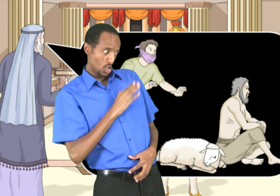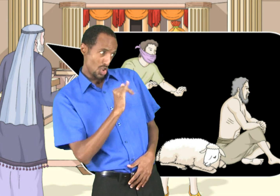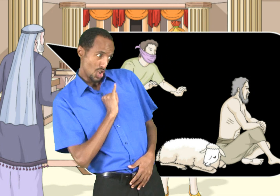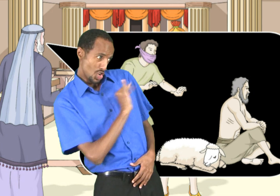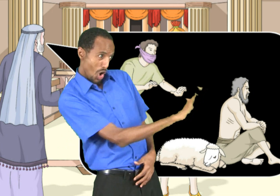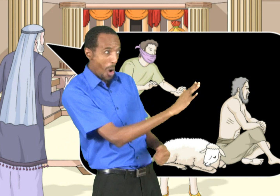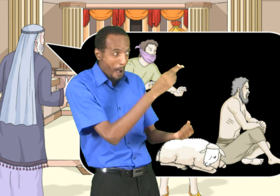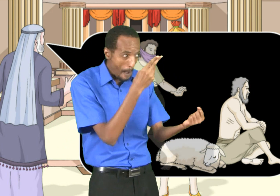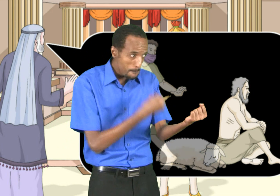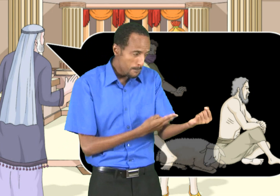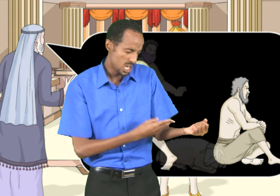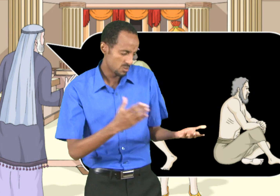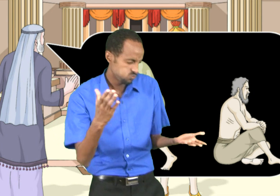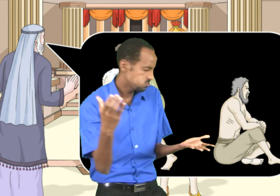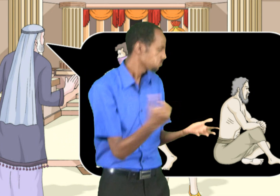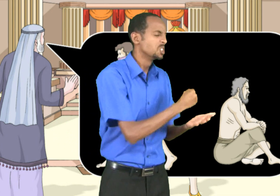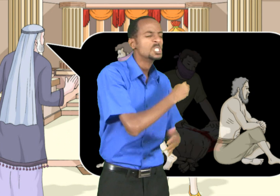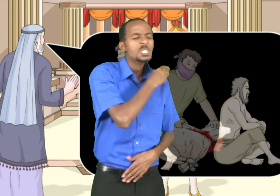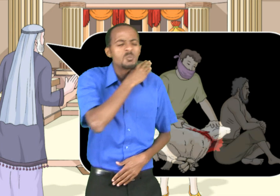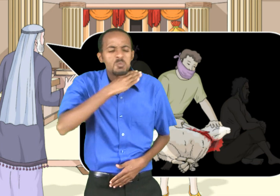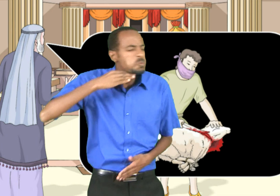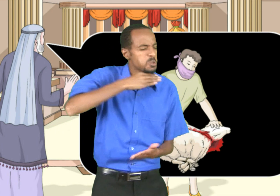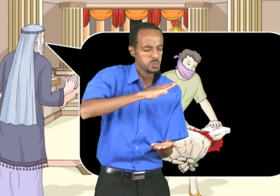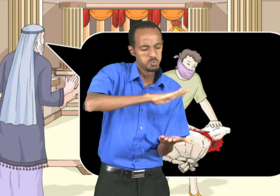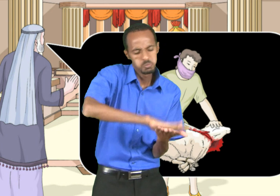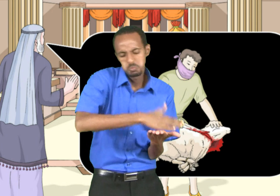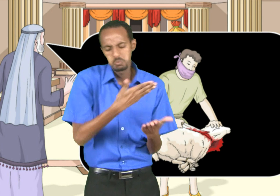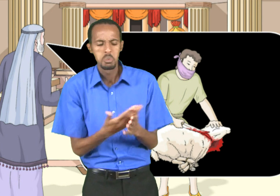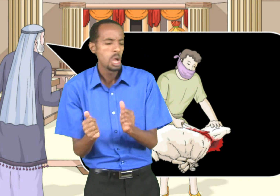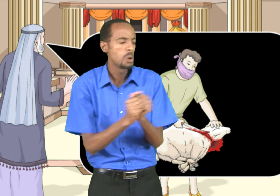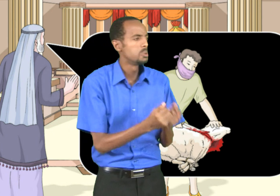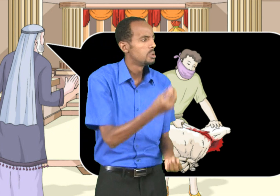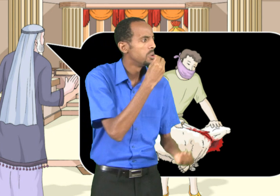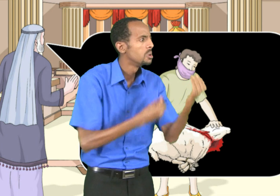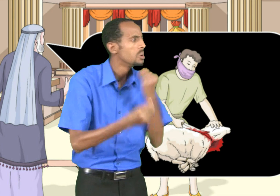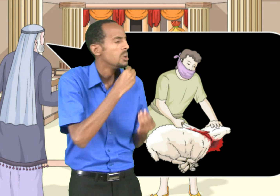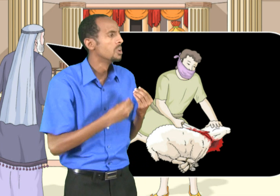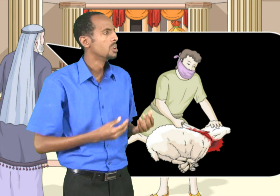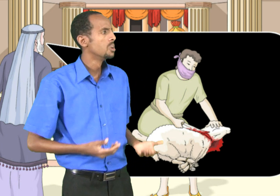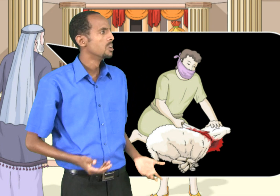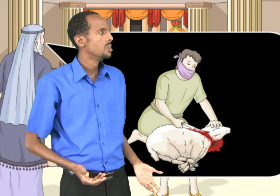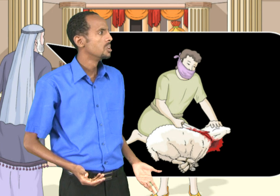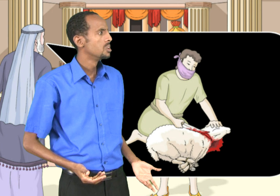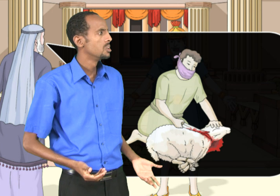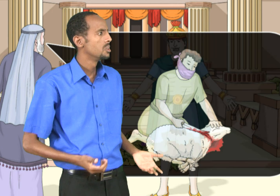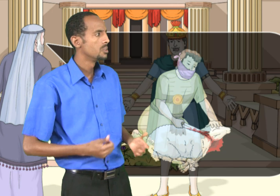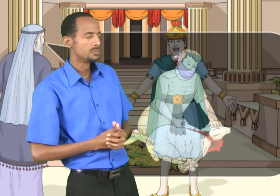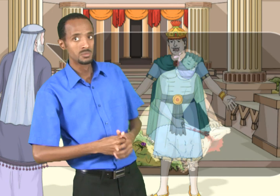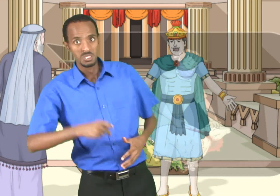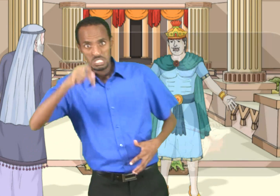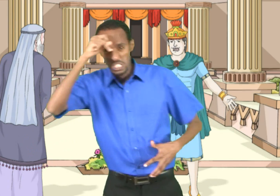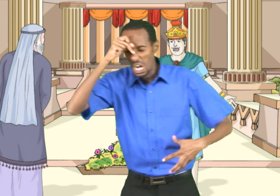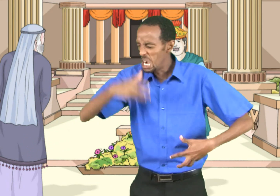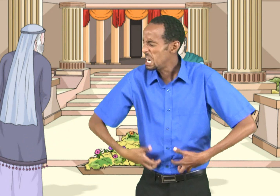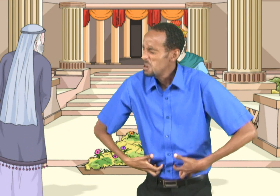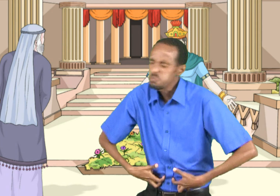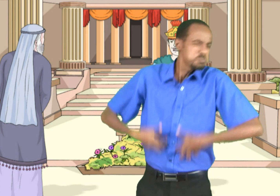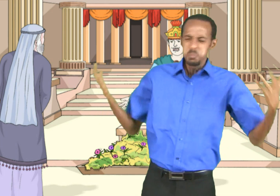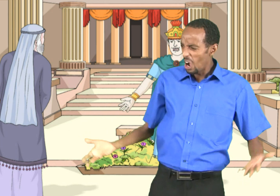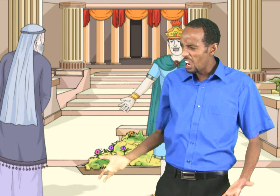Instead, he took the poor man’s lamb and prepared it for his guest.”